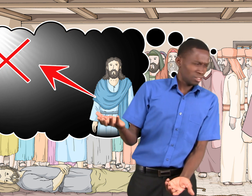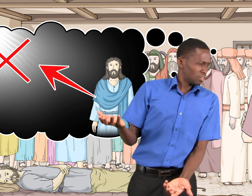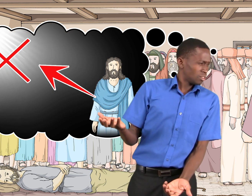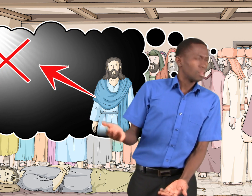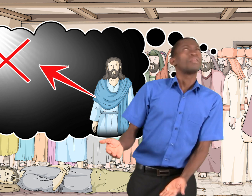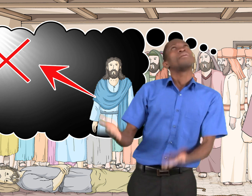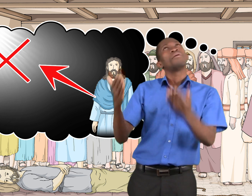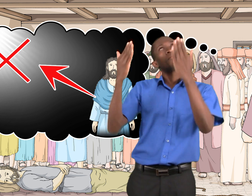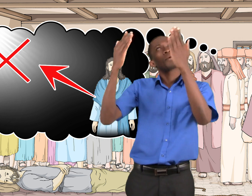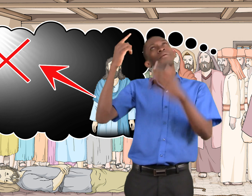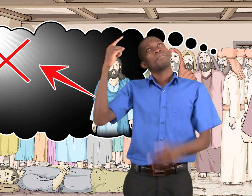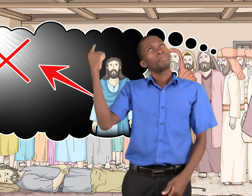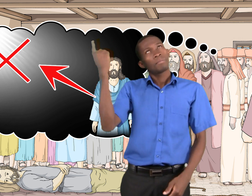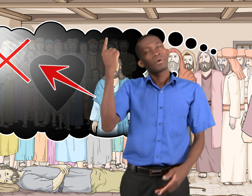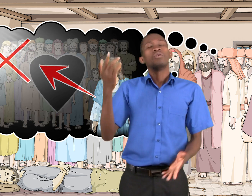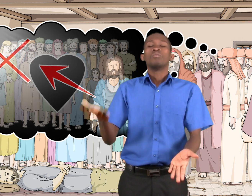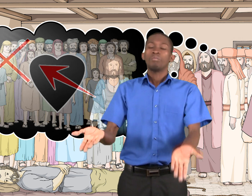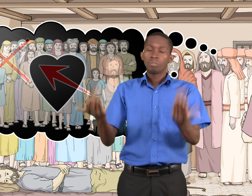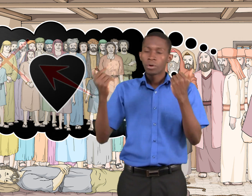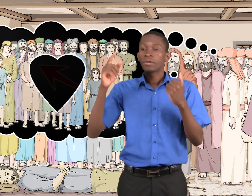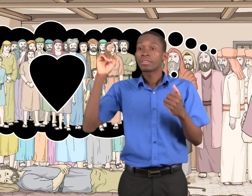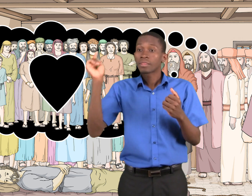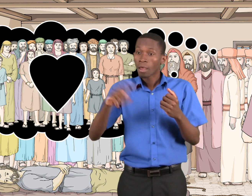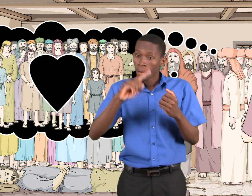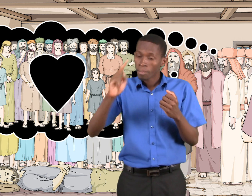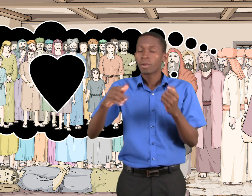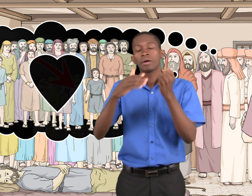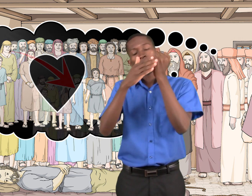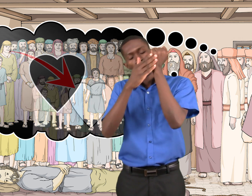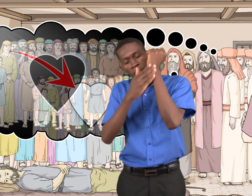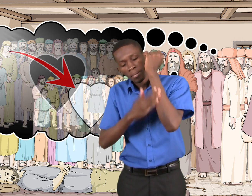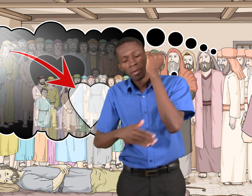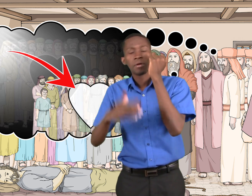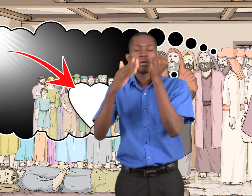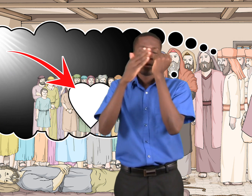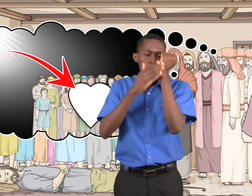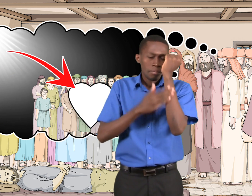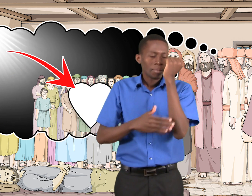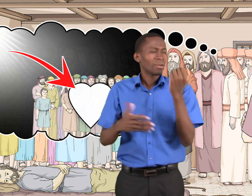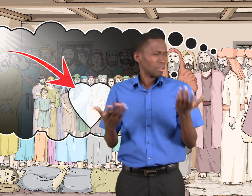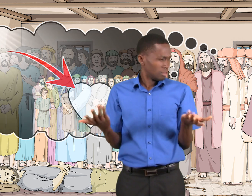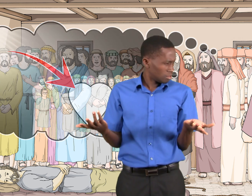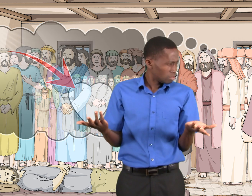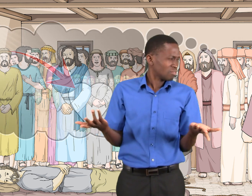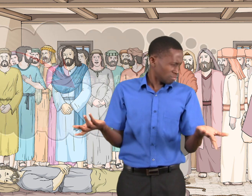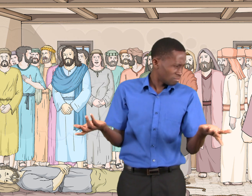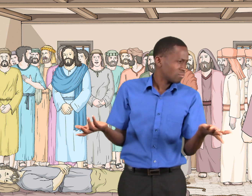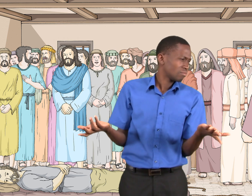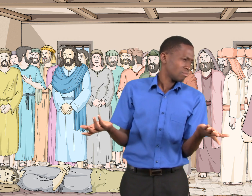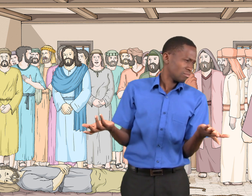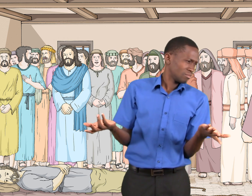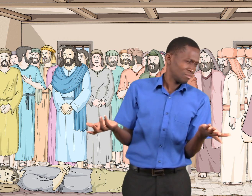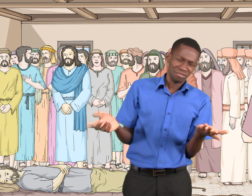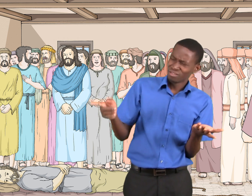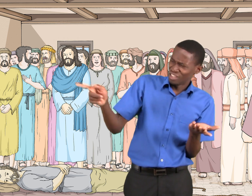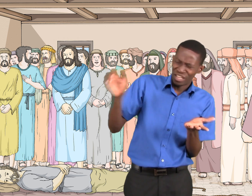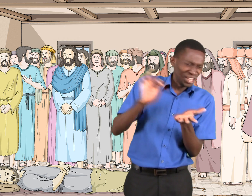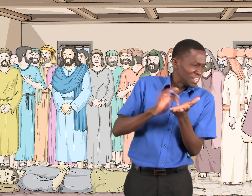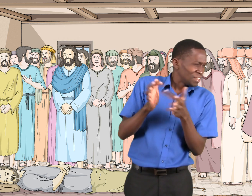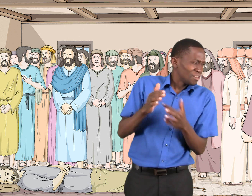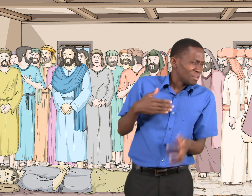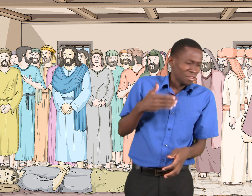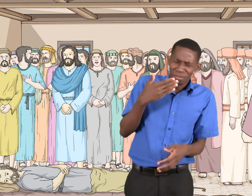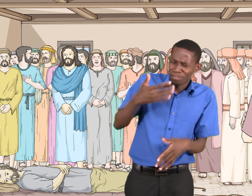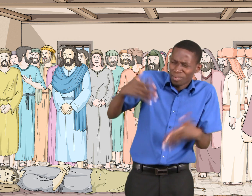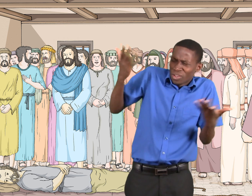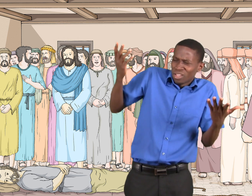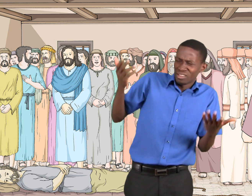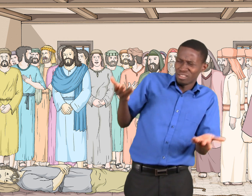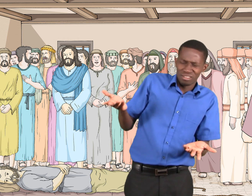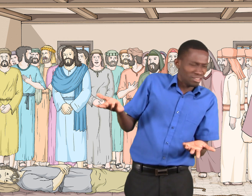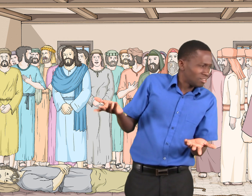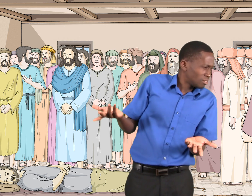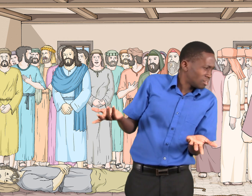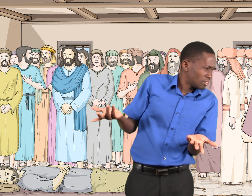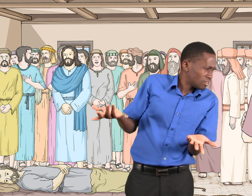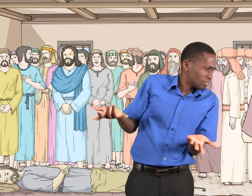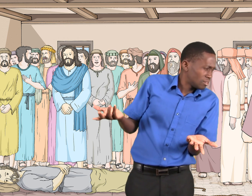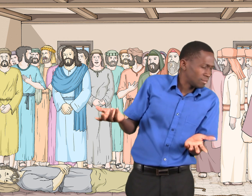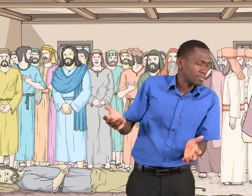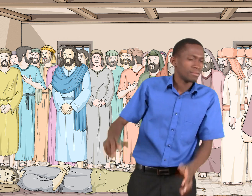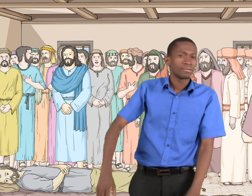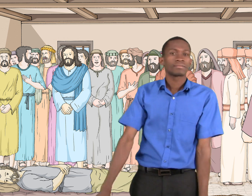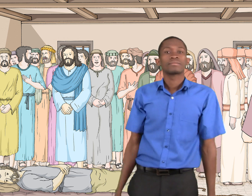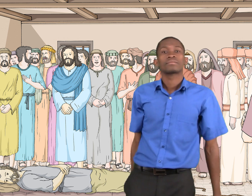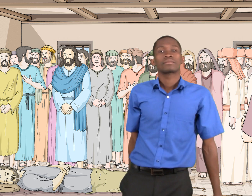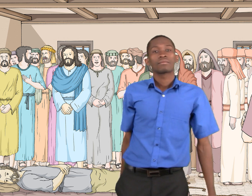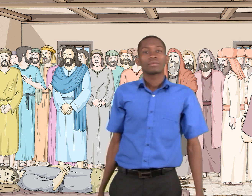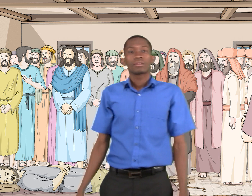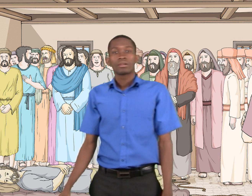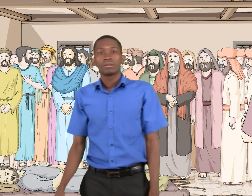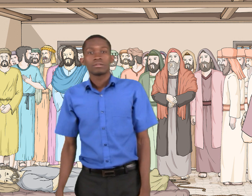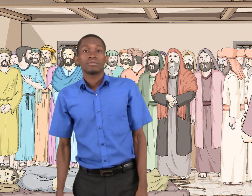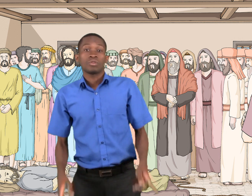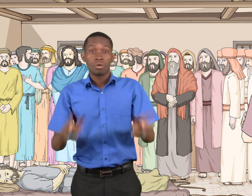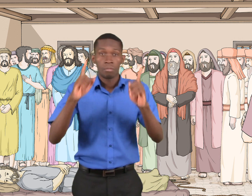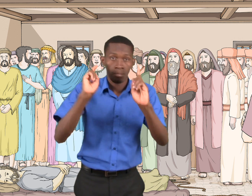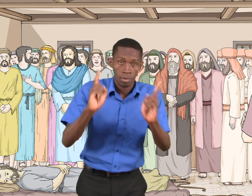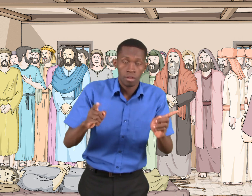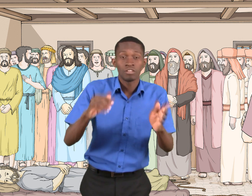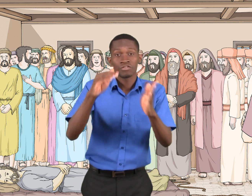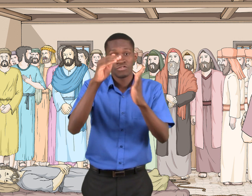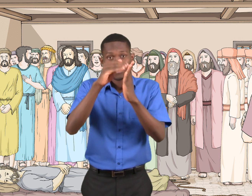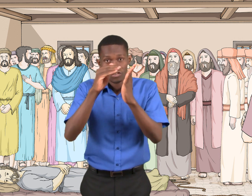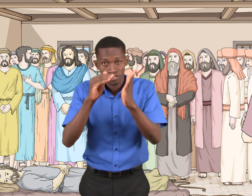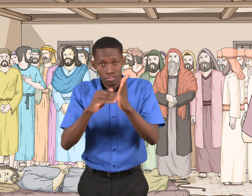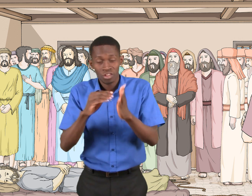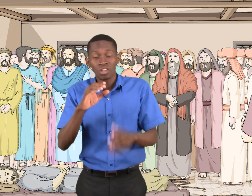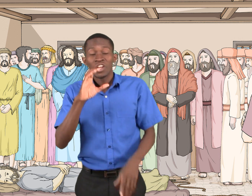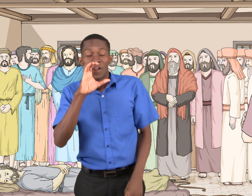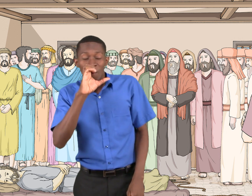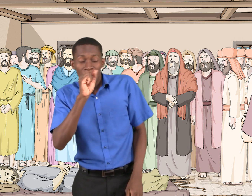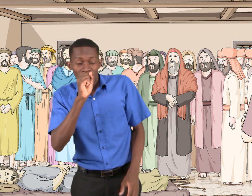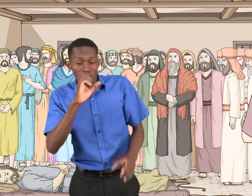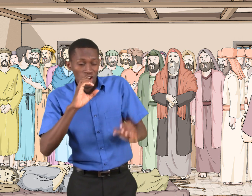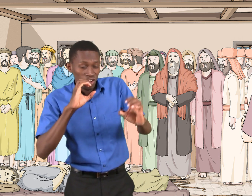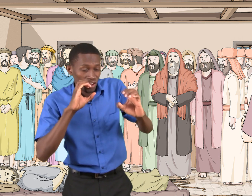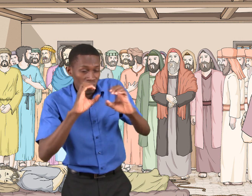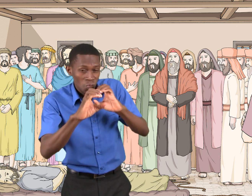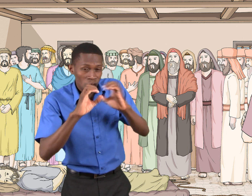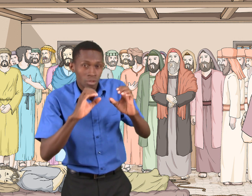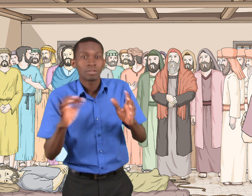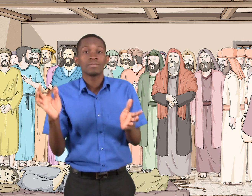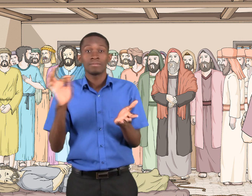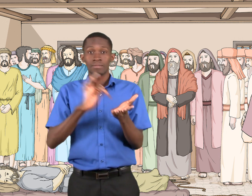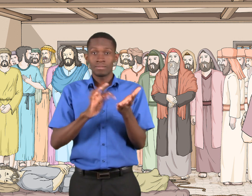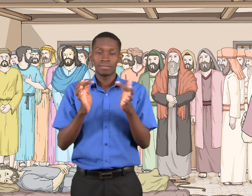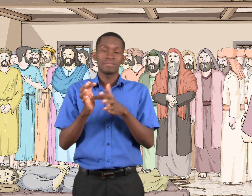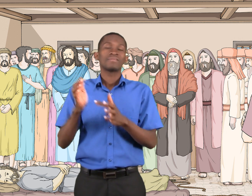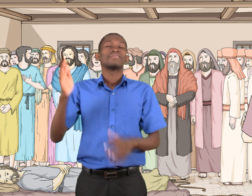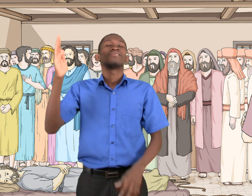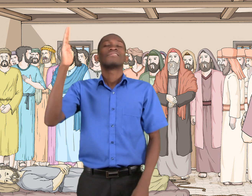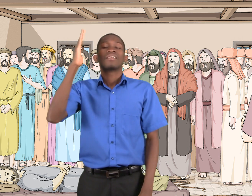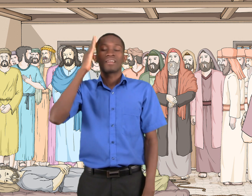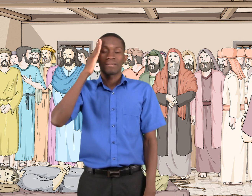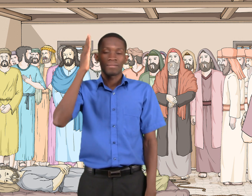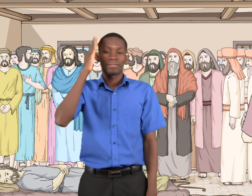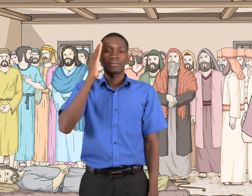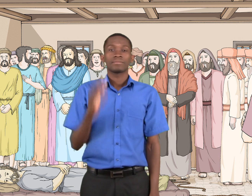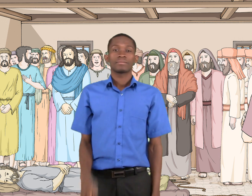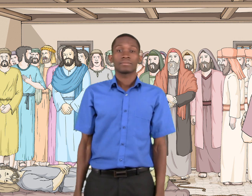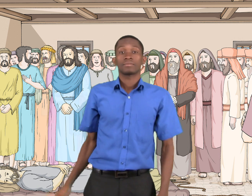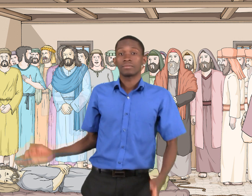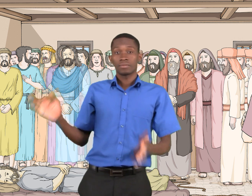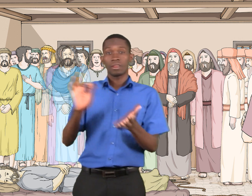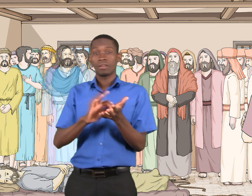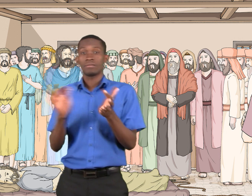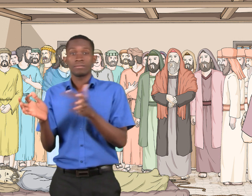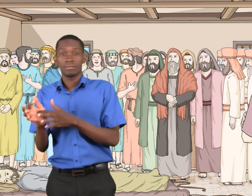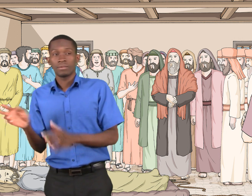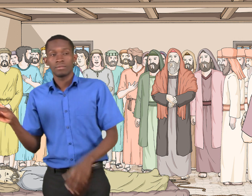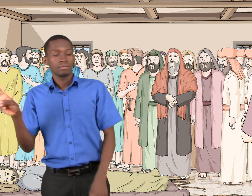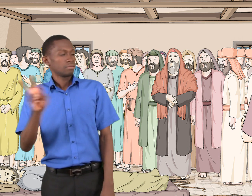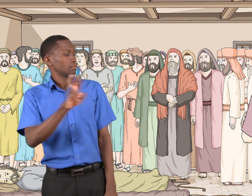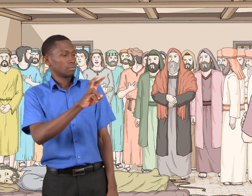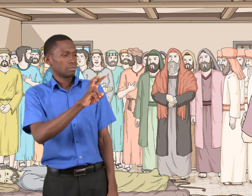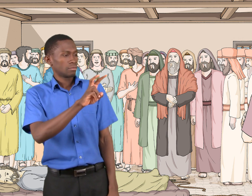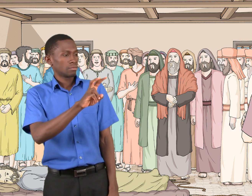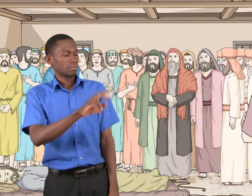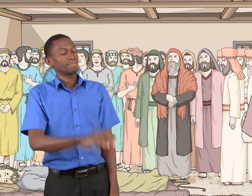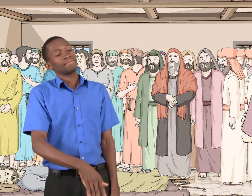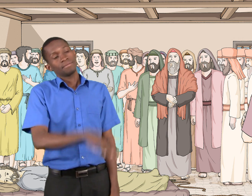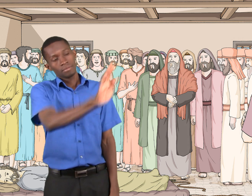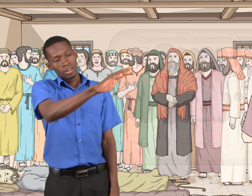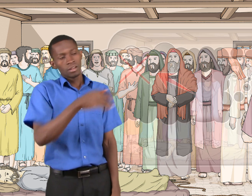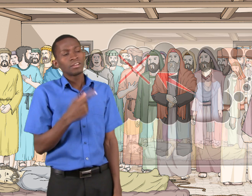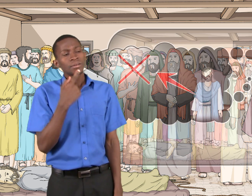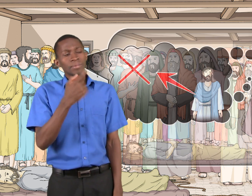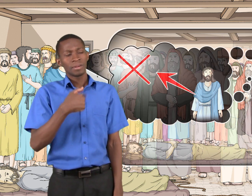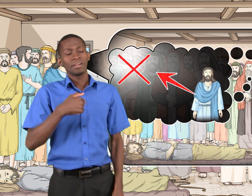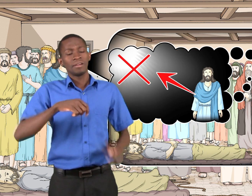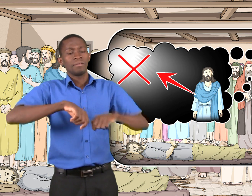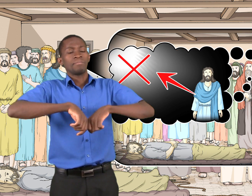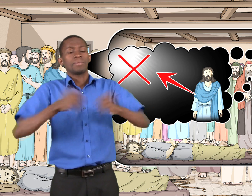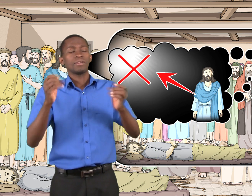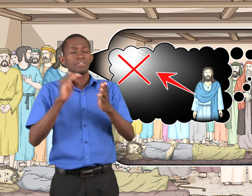Who can forgive sins but God alone?” At once Jesus knew in His spirit that they were thinking this way within themselves.